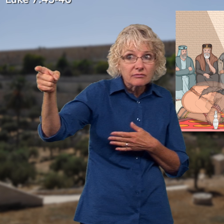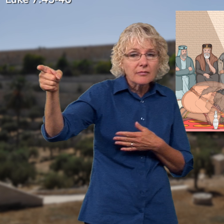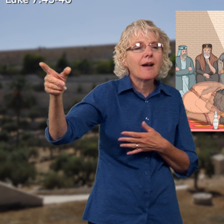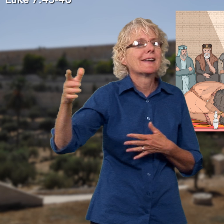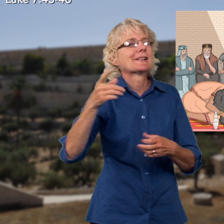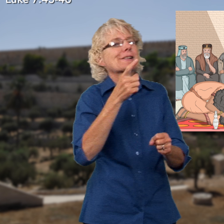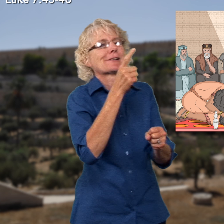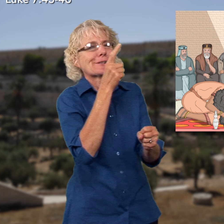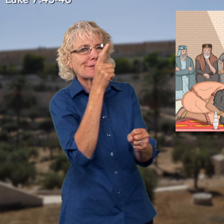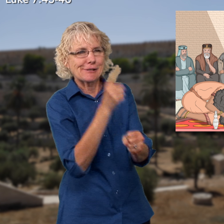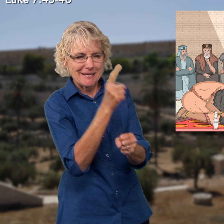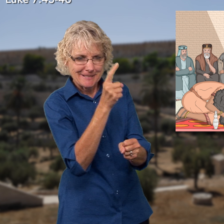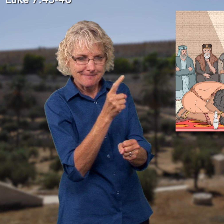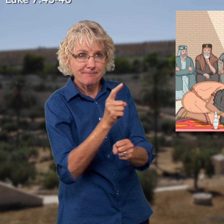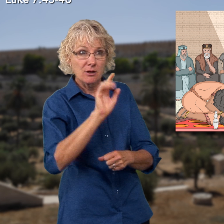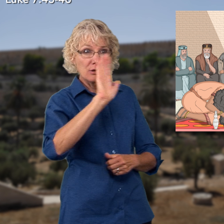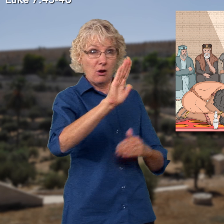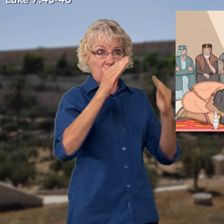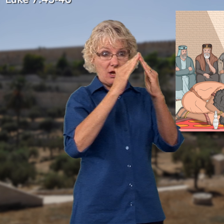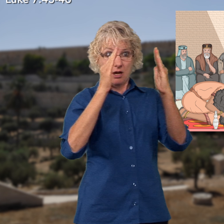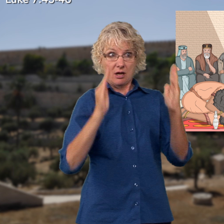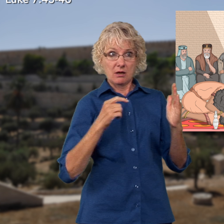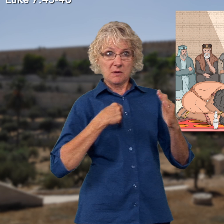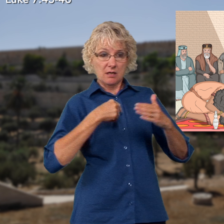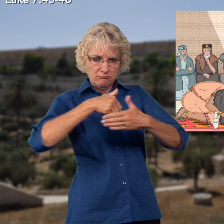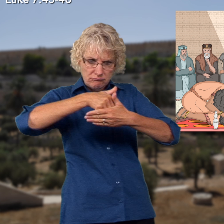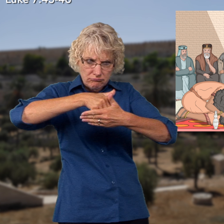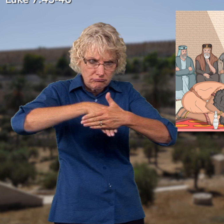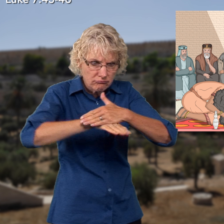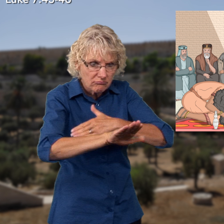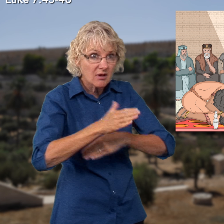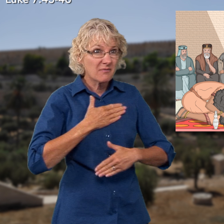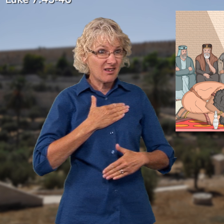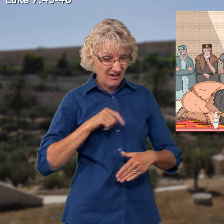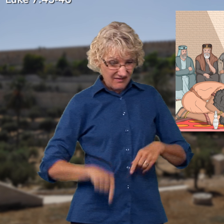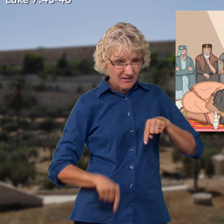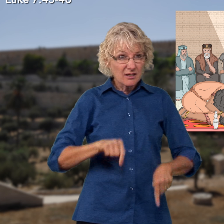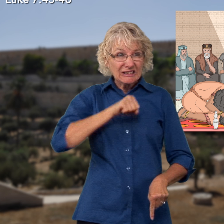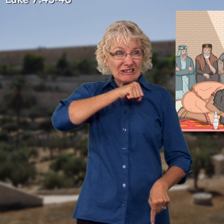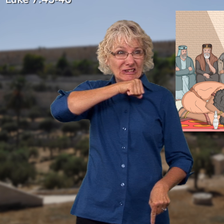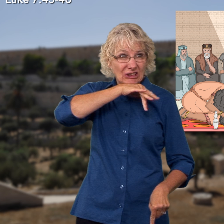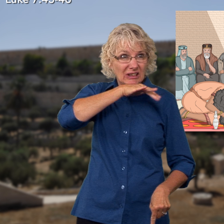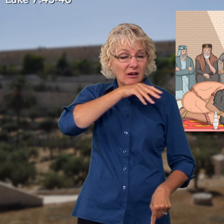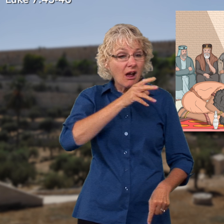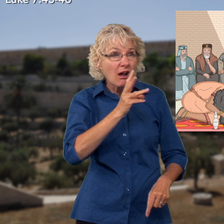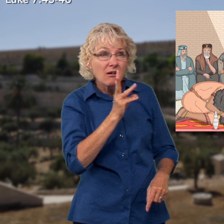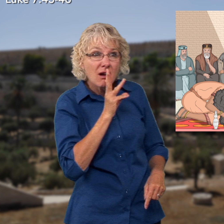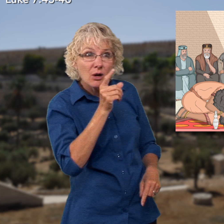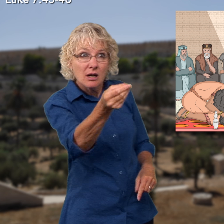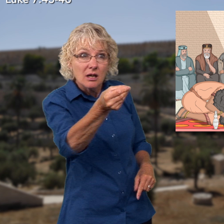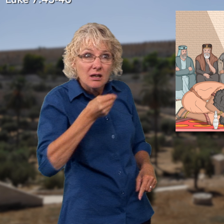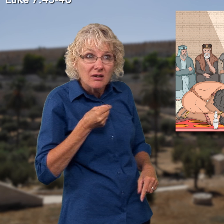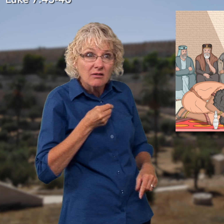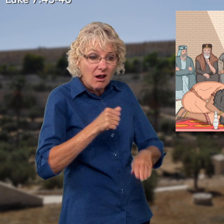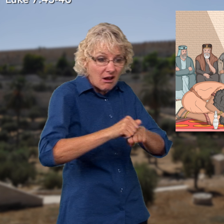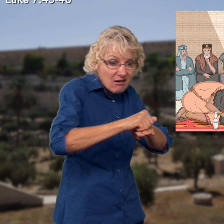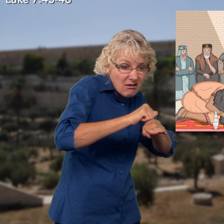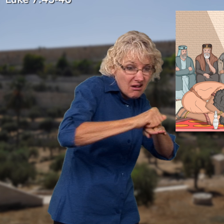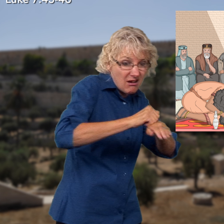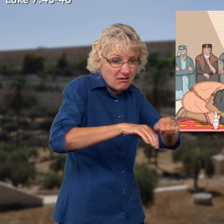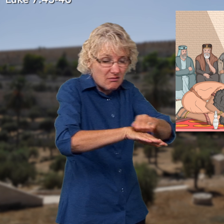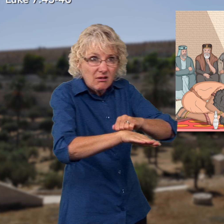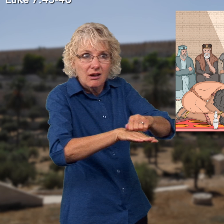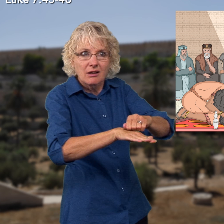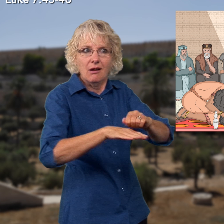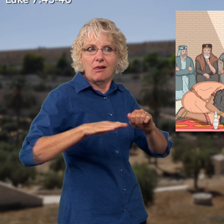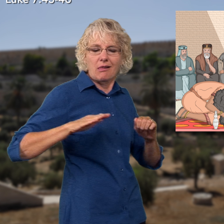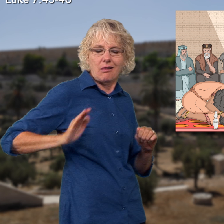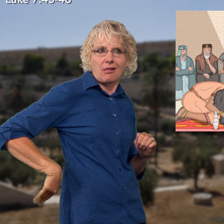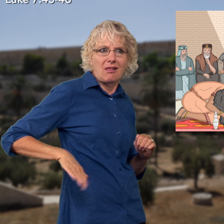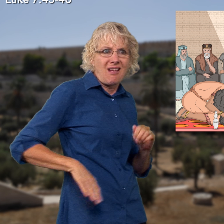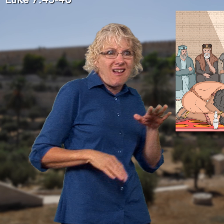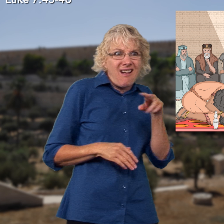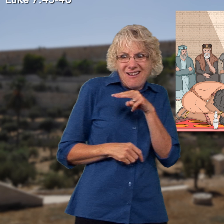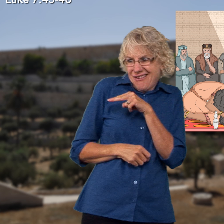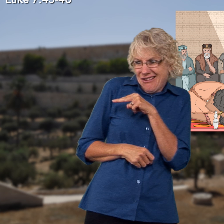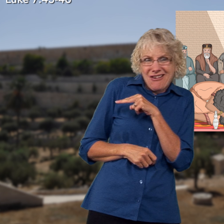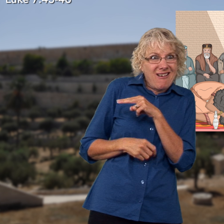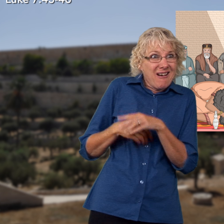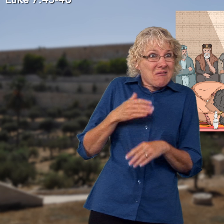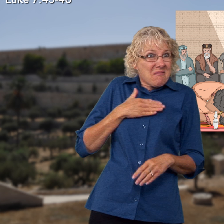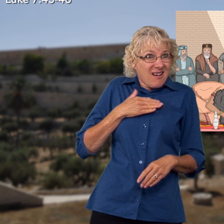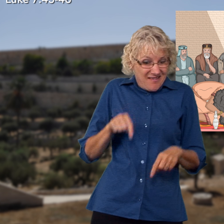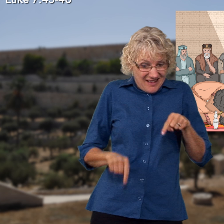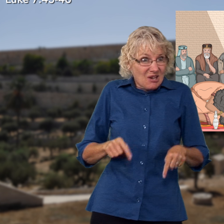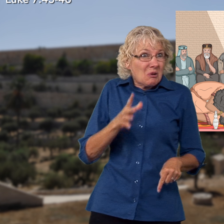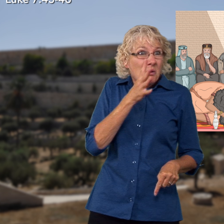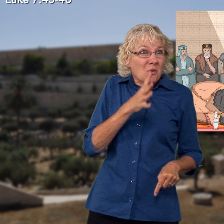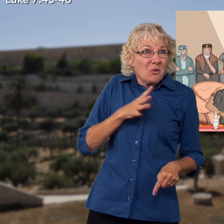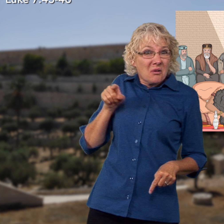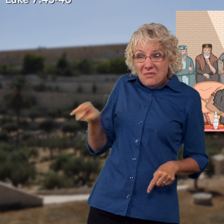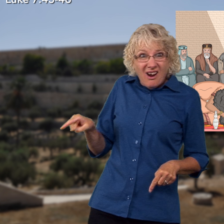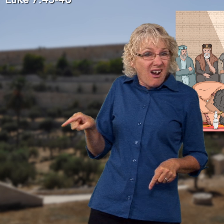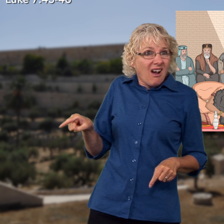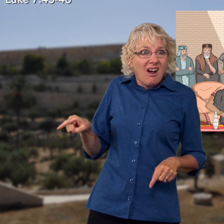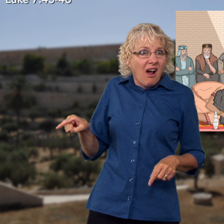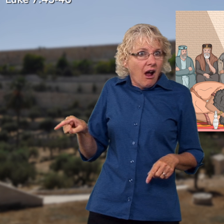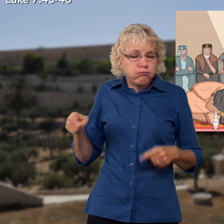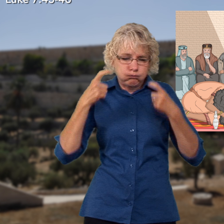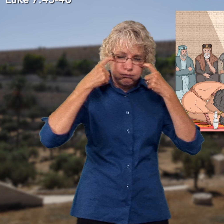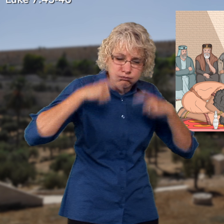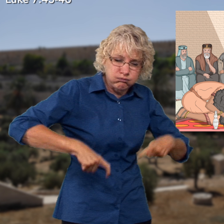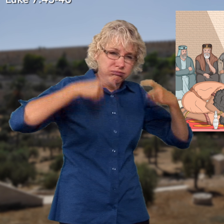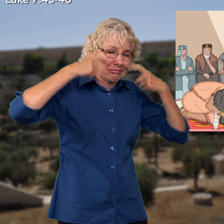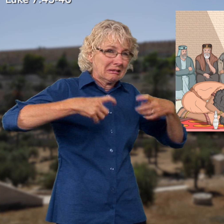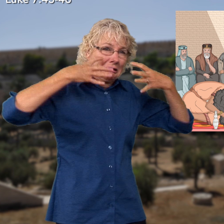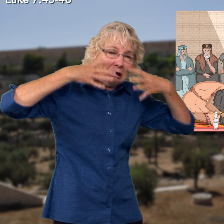And turning toward the woman, He said to Simon, “Do you see this woman?